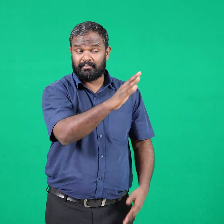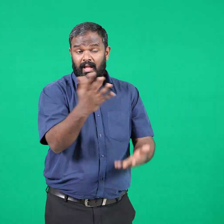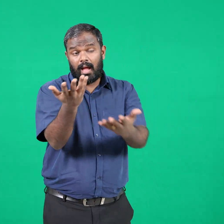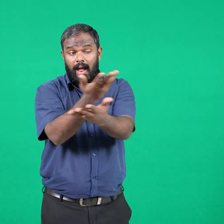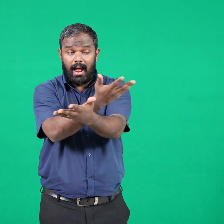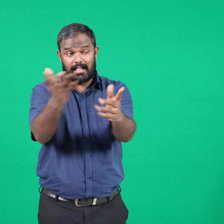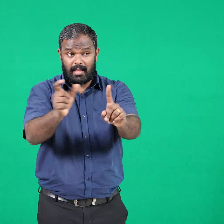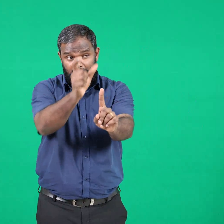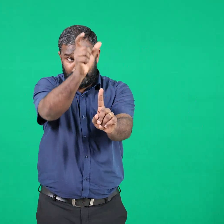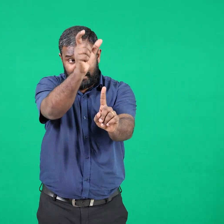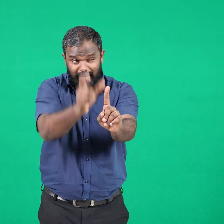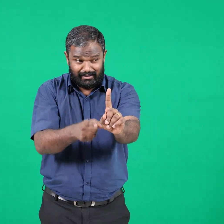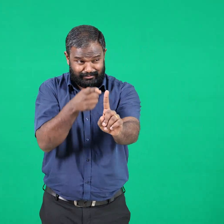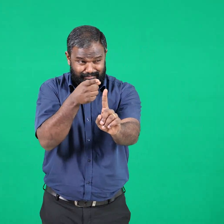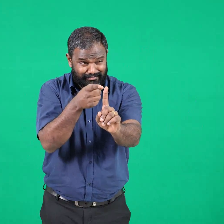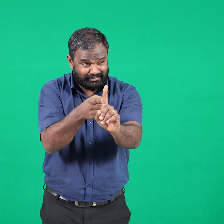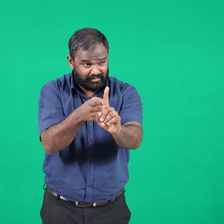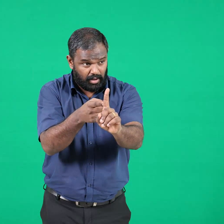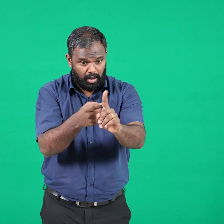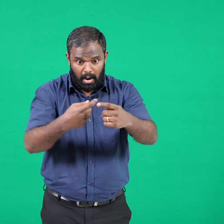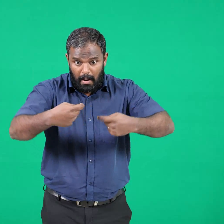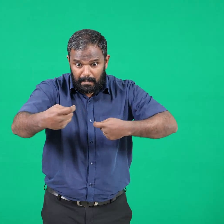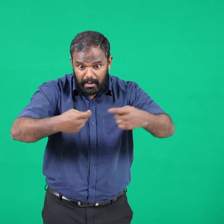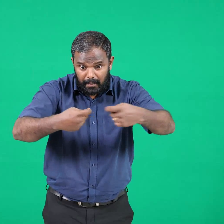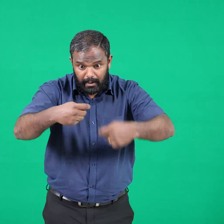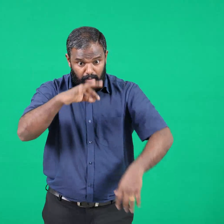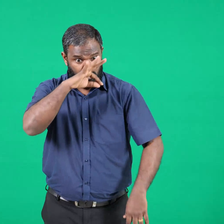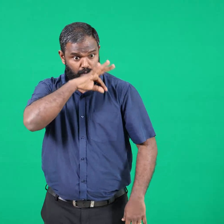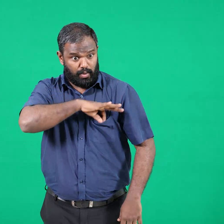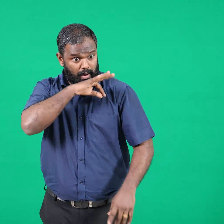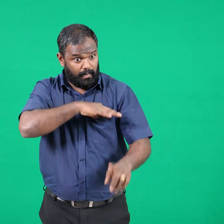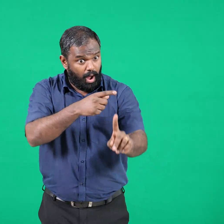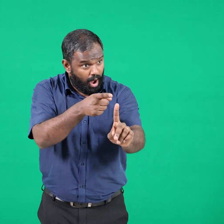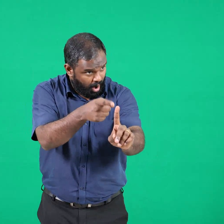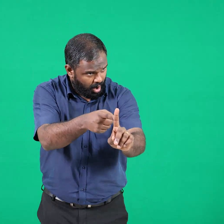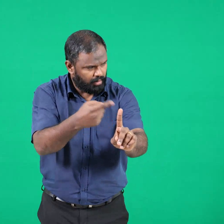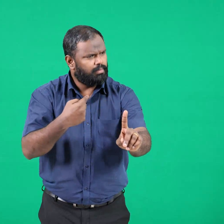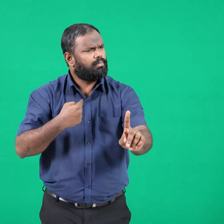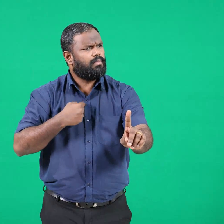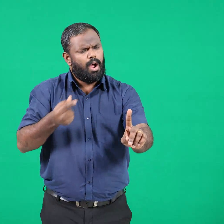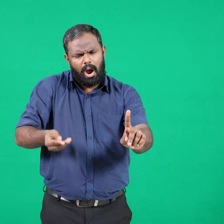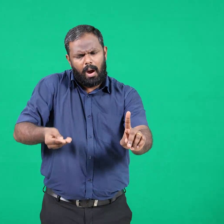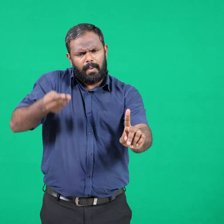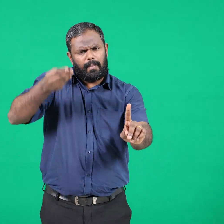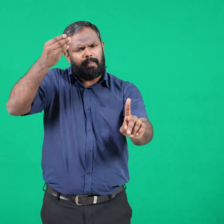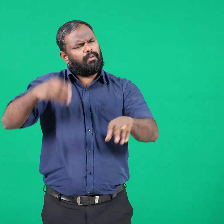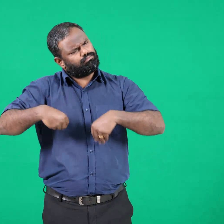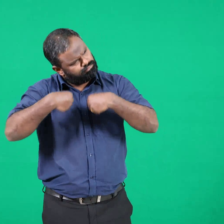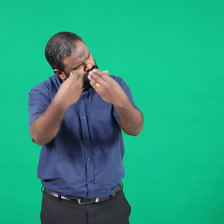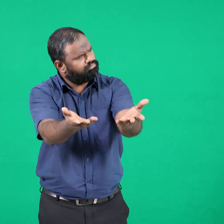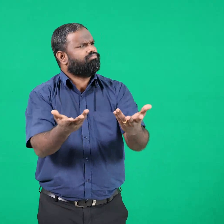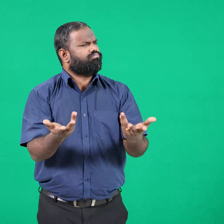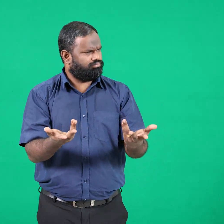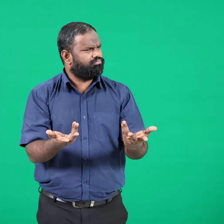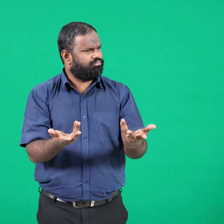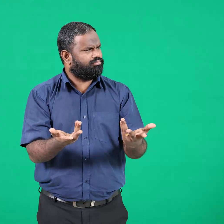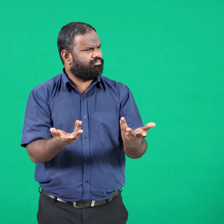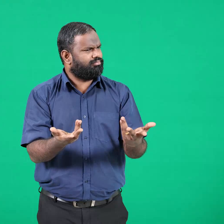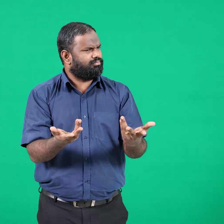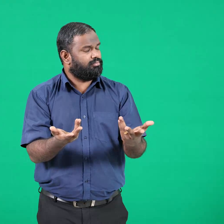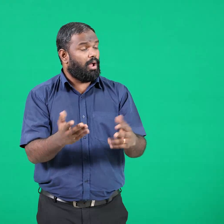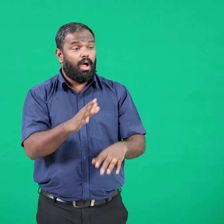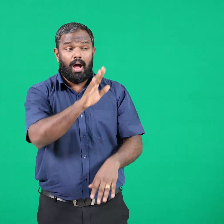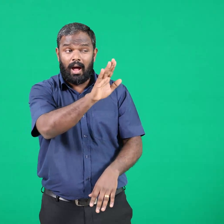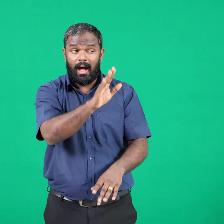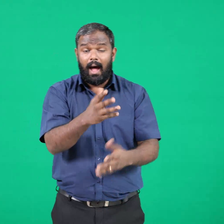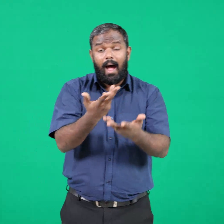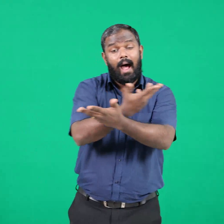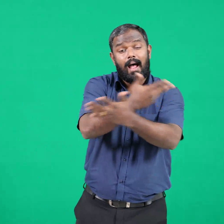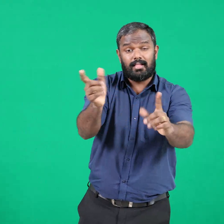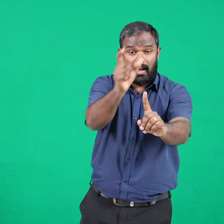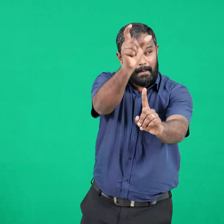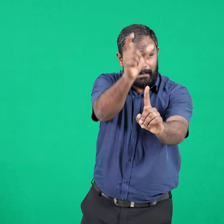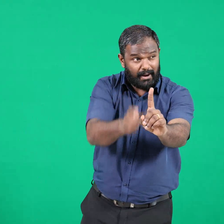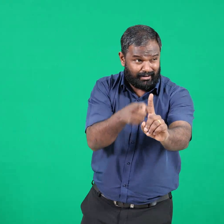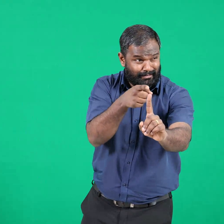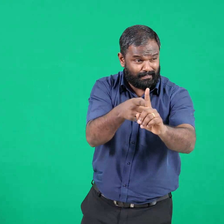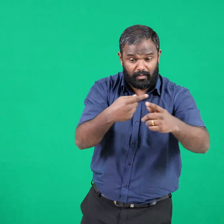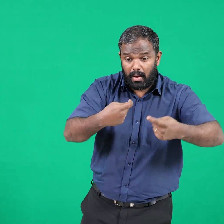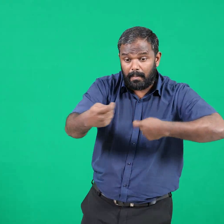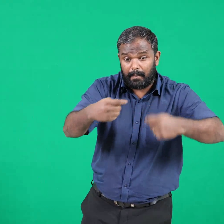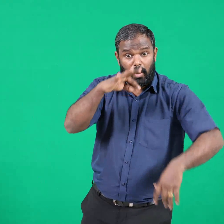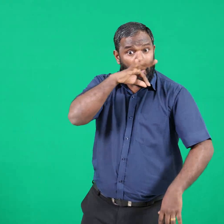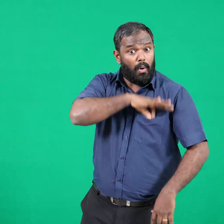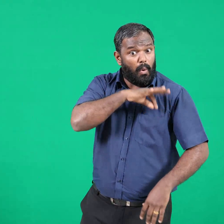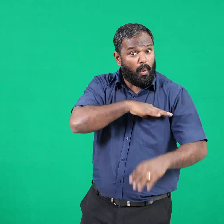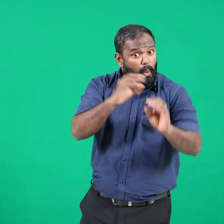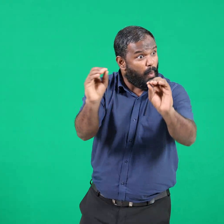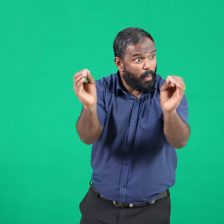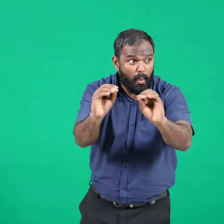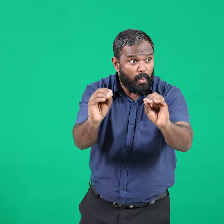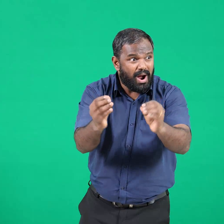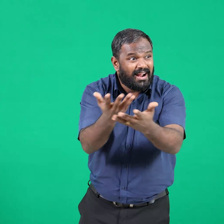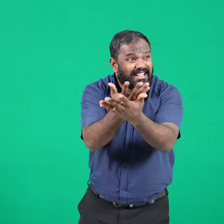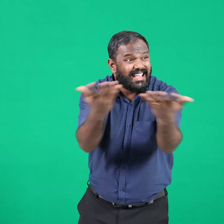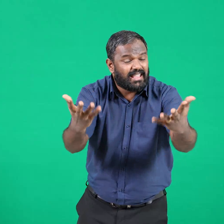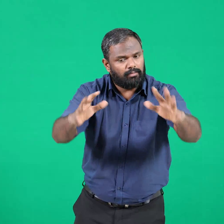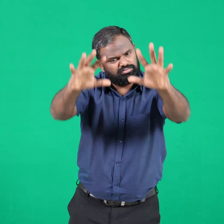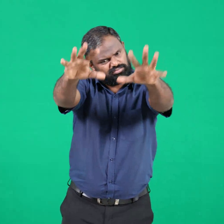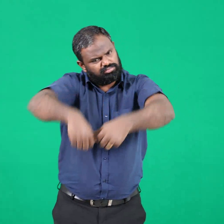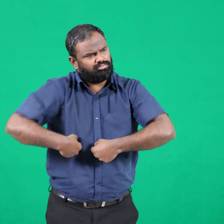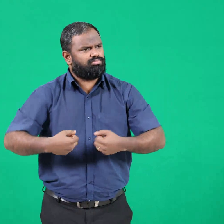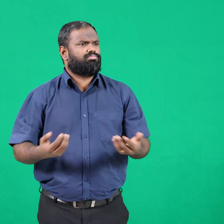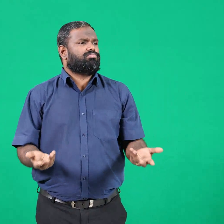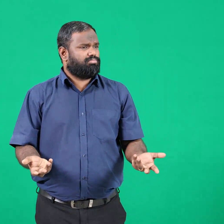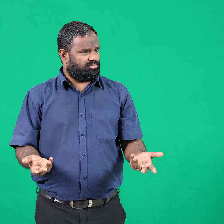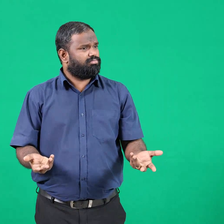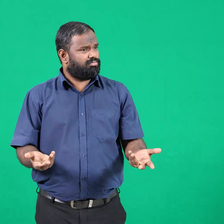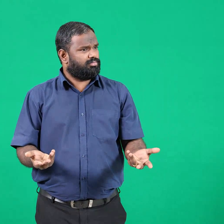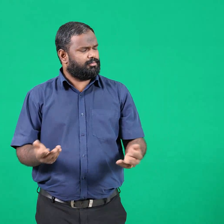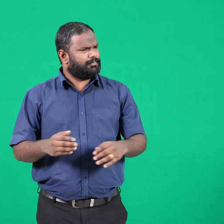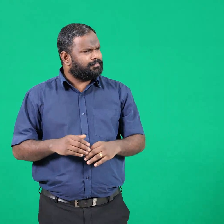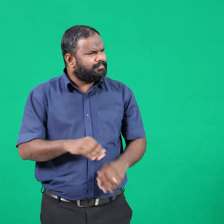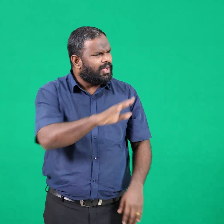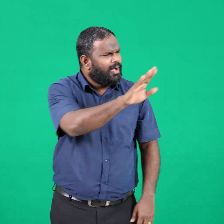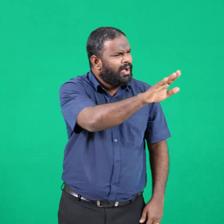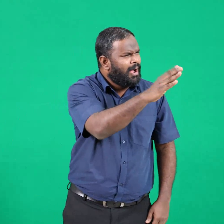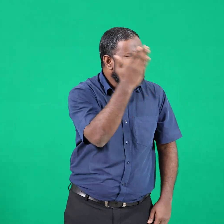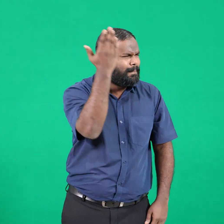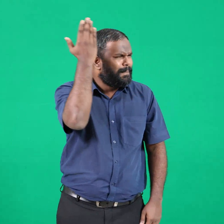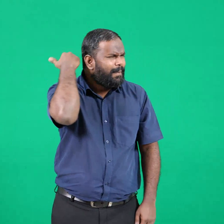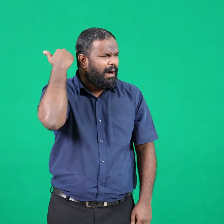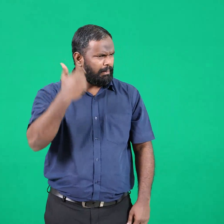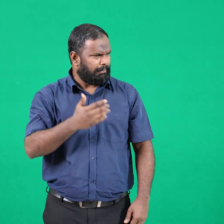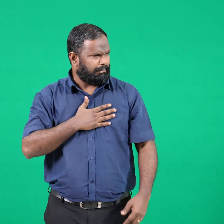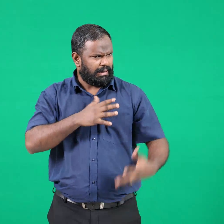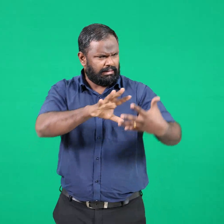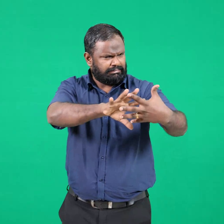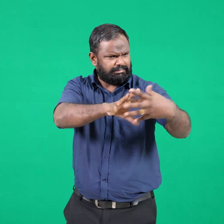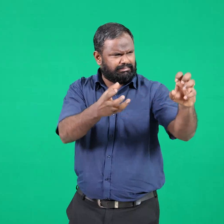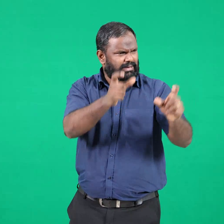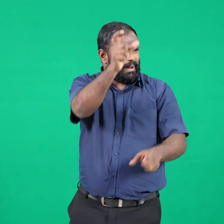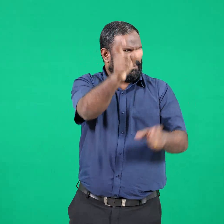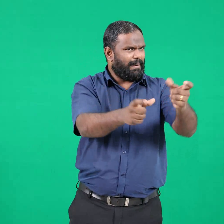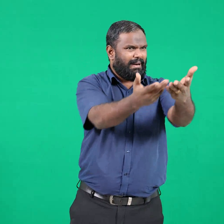but the one who does not have, even what he has will be taken away from him.